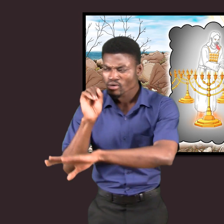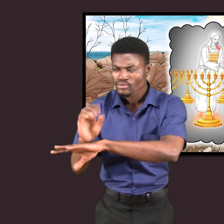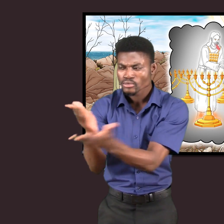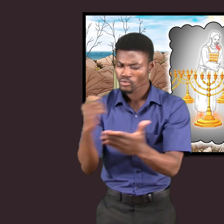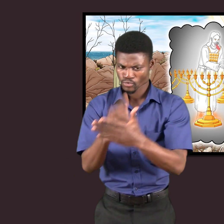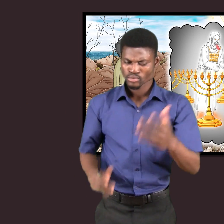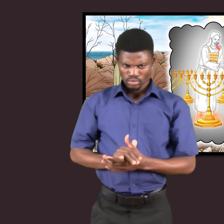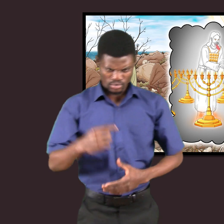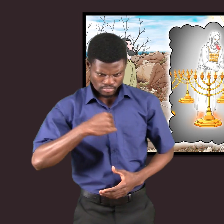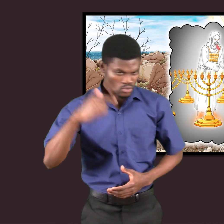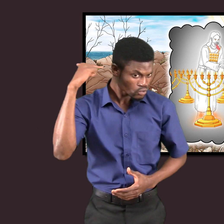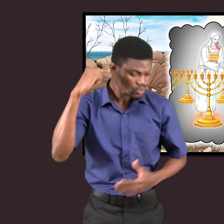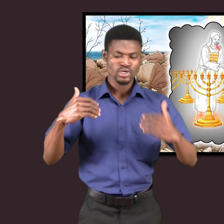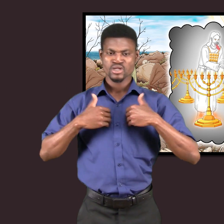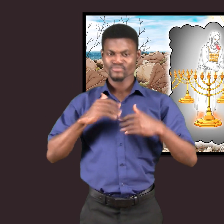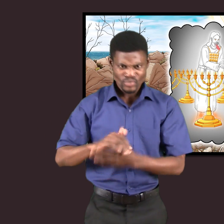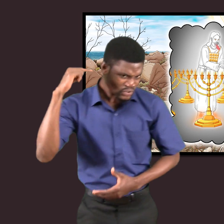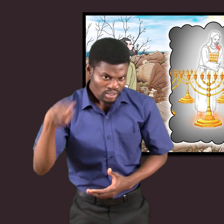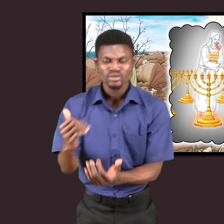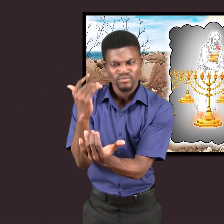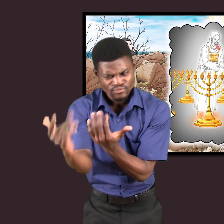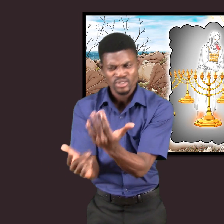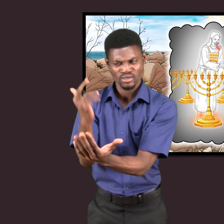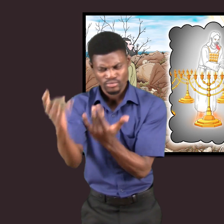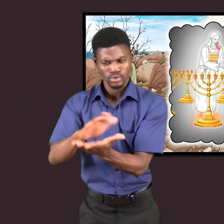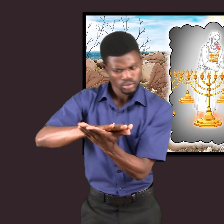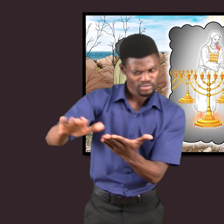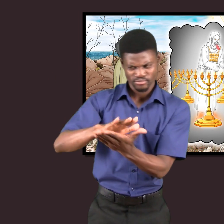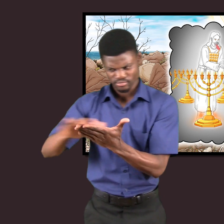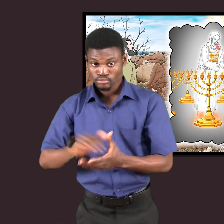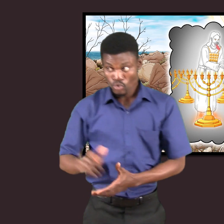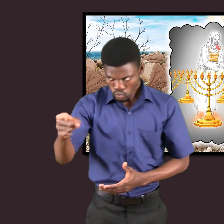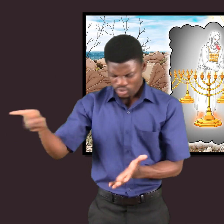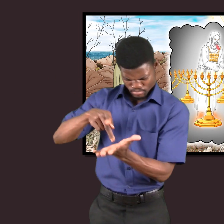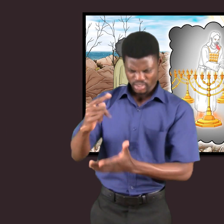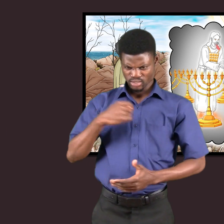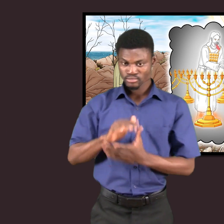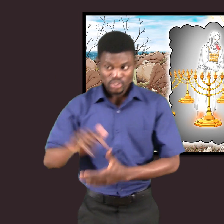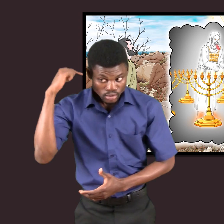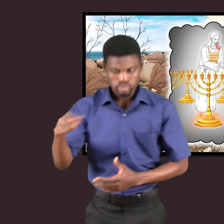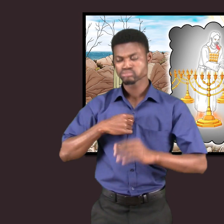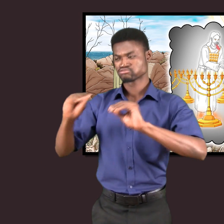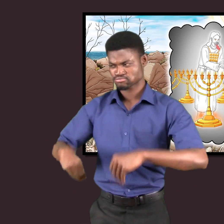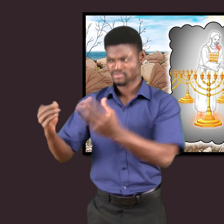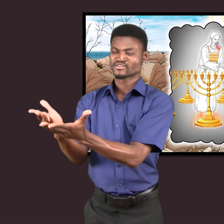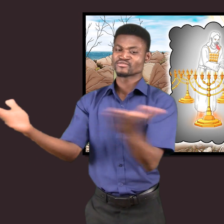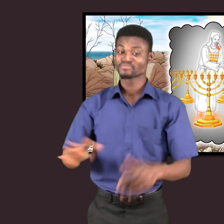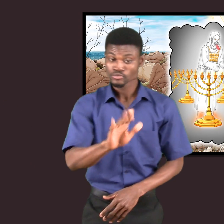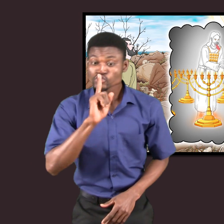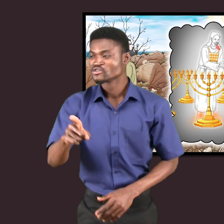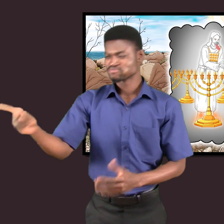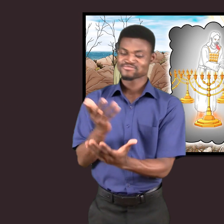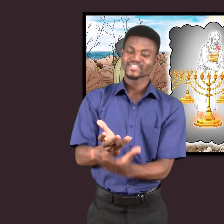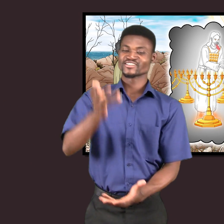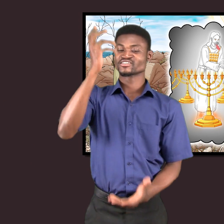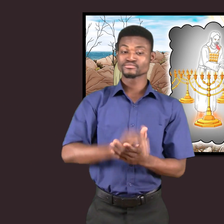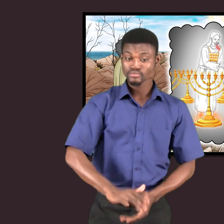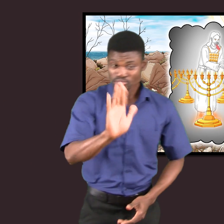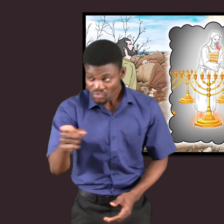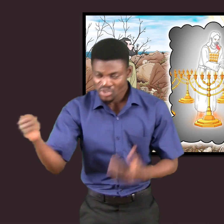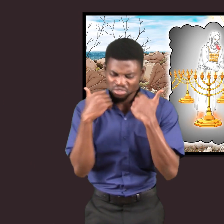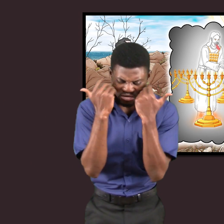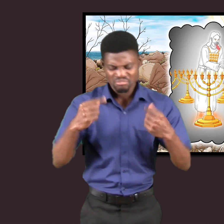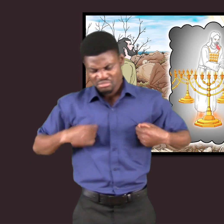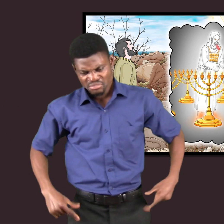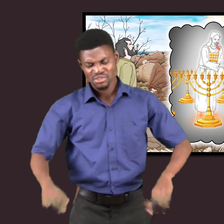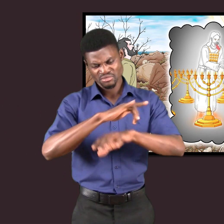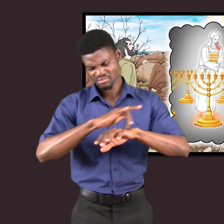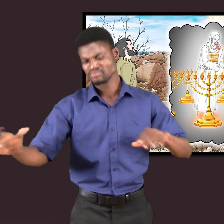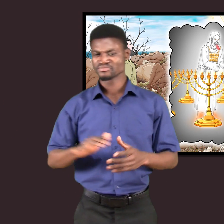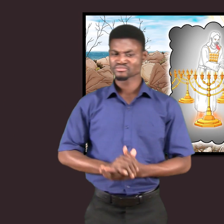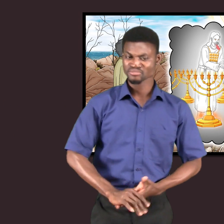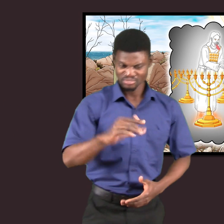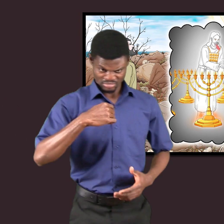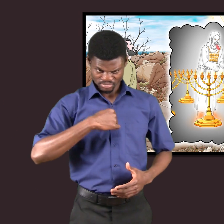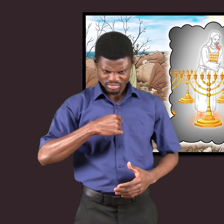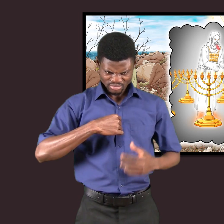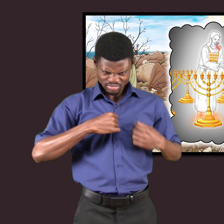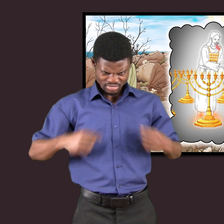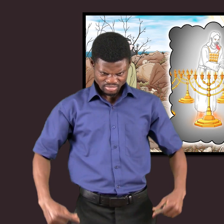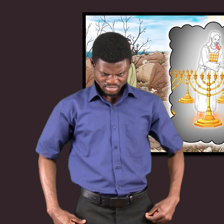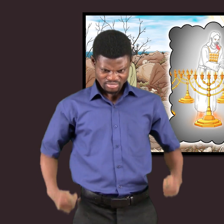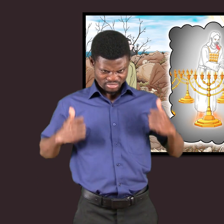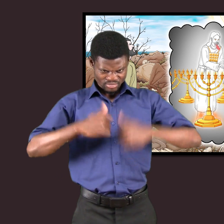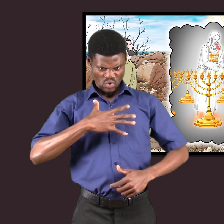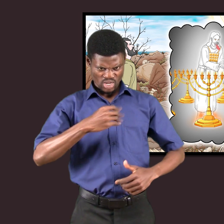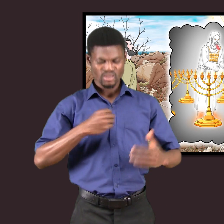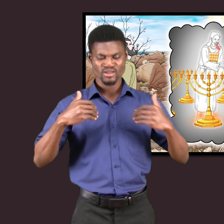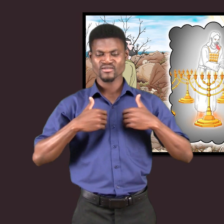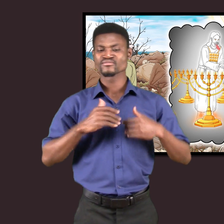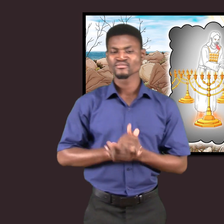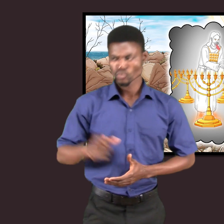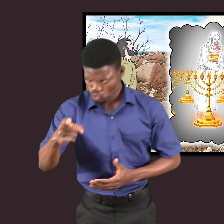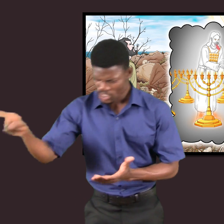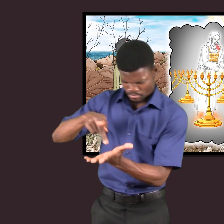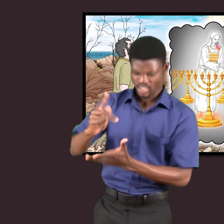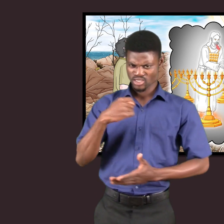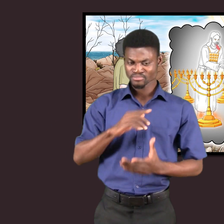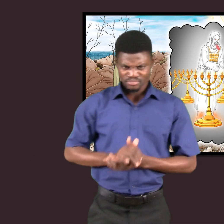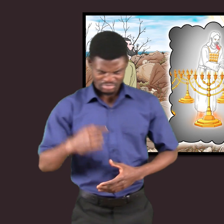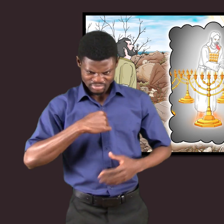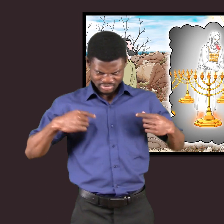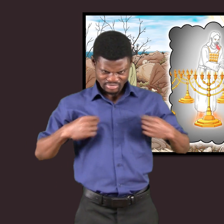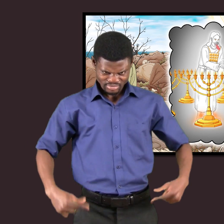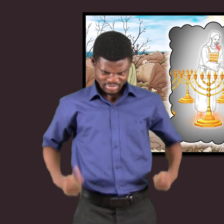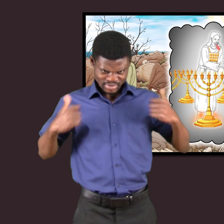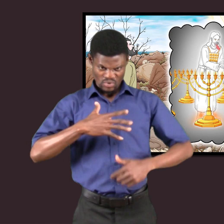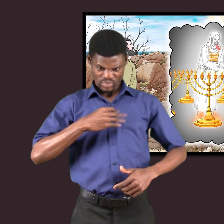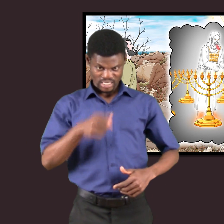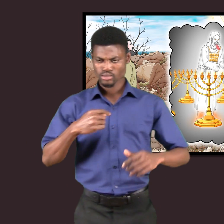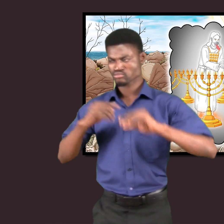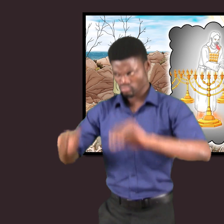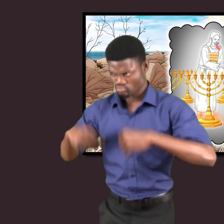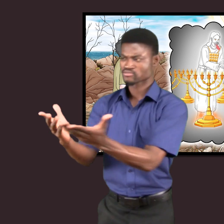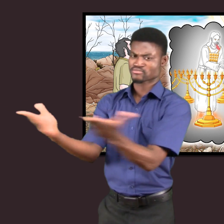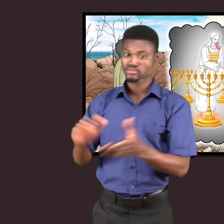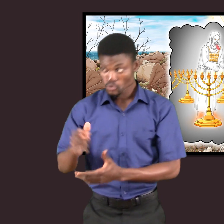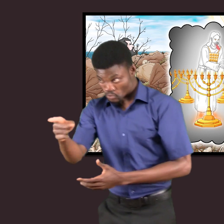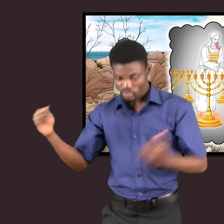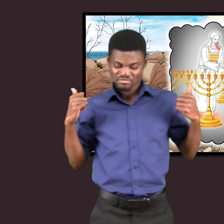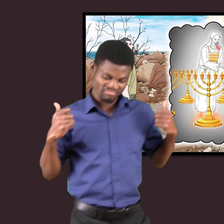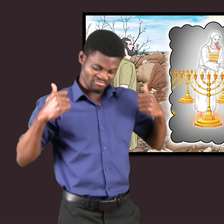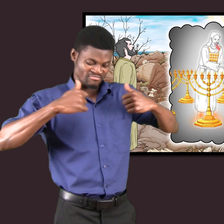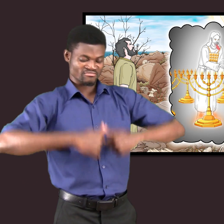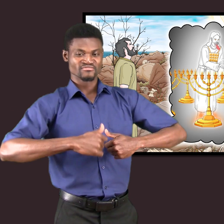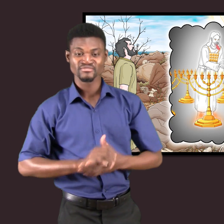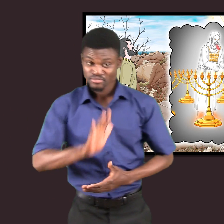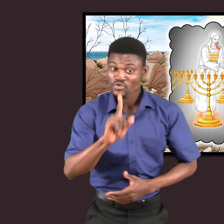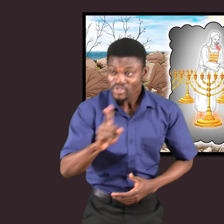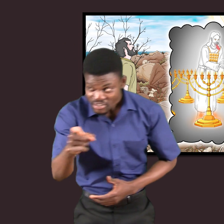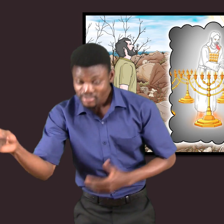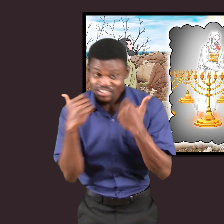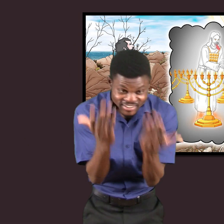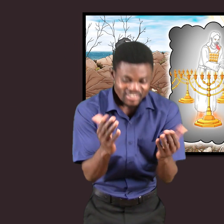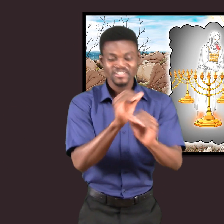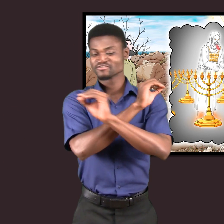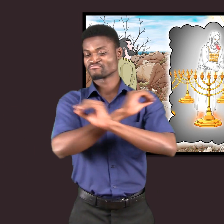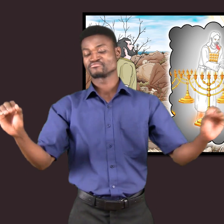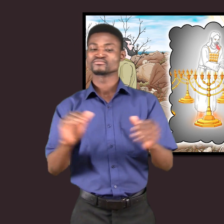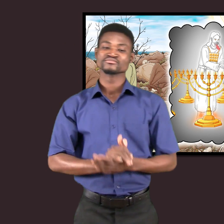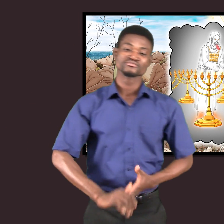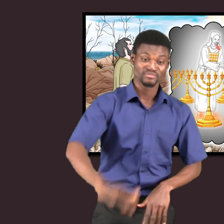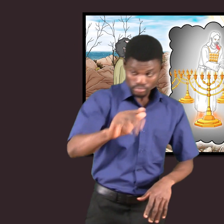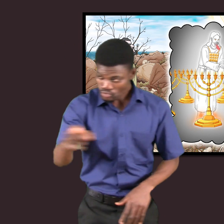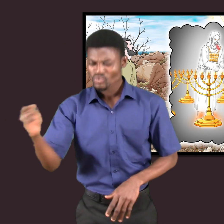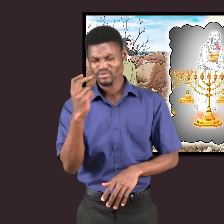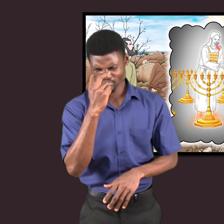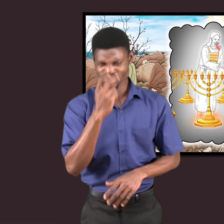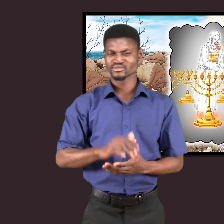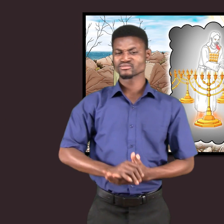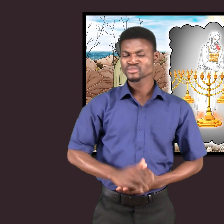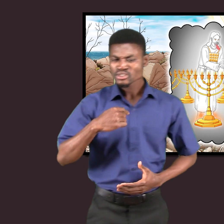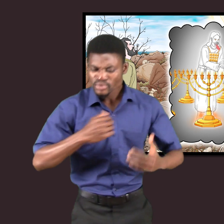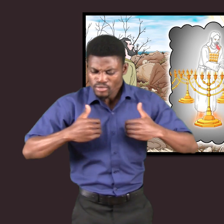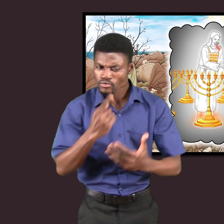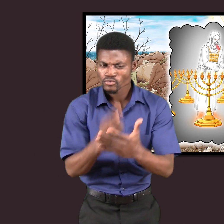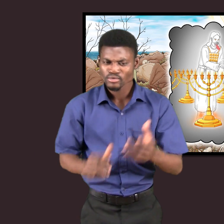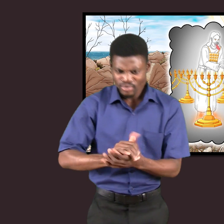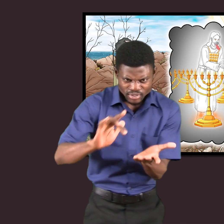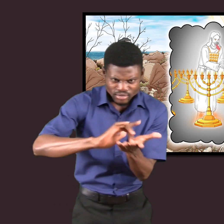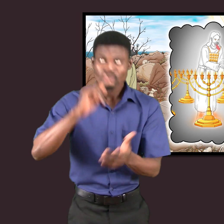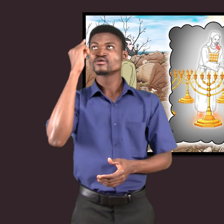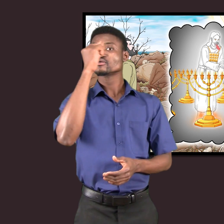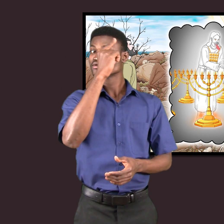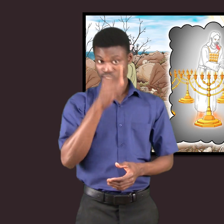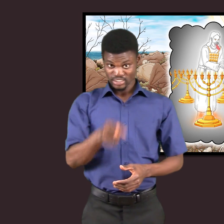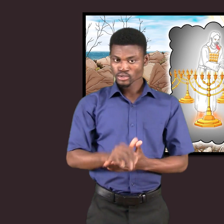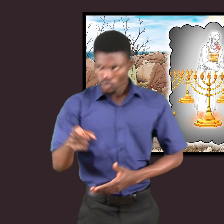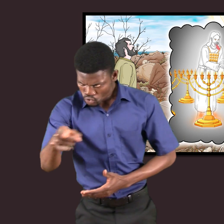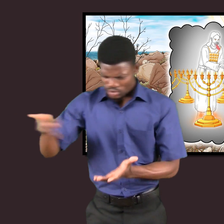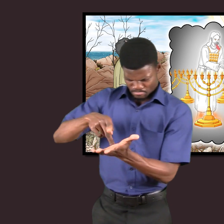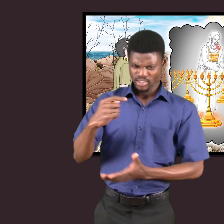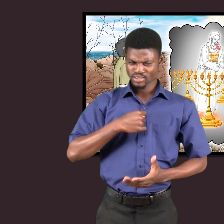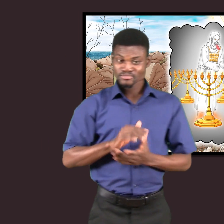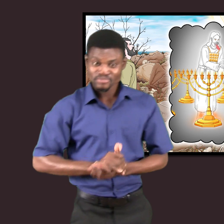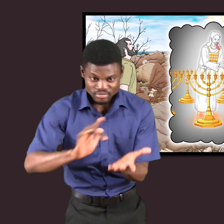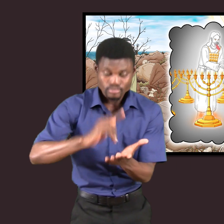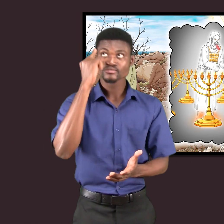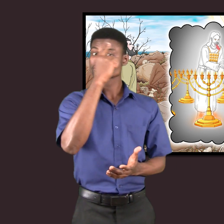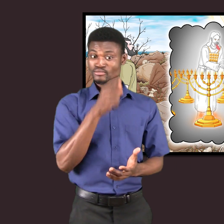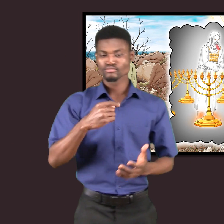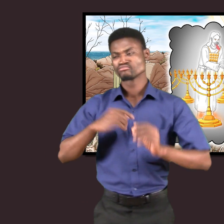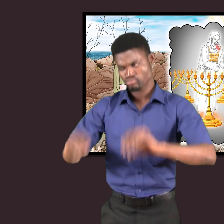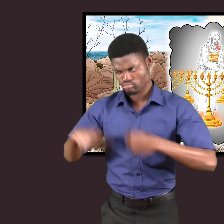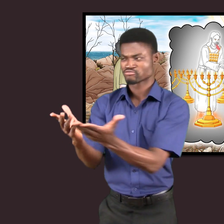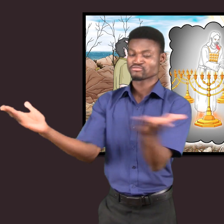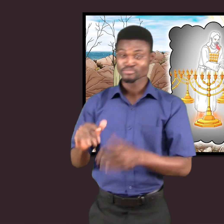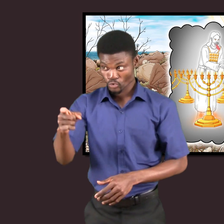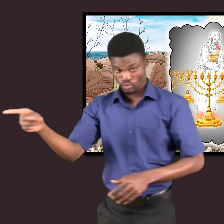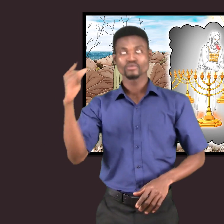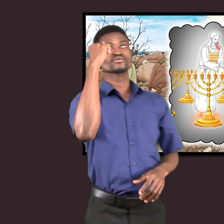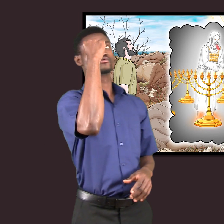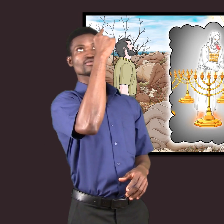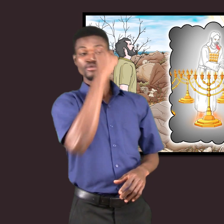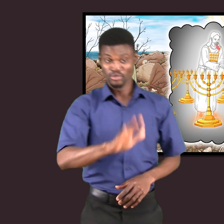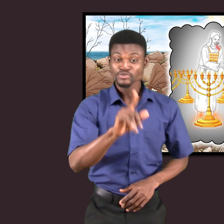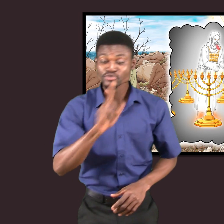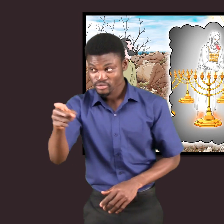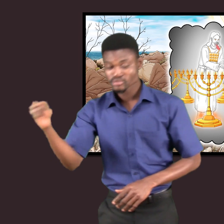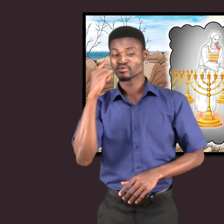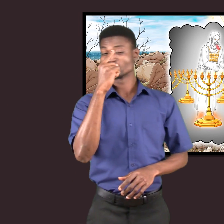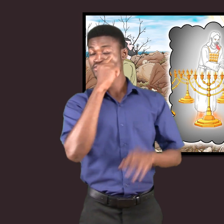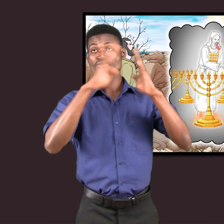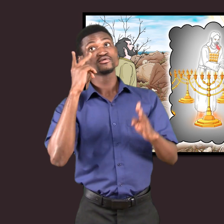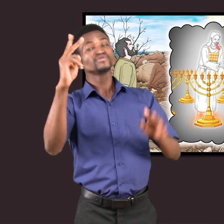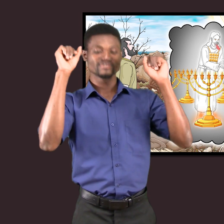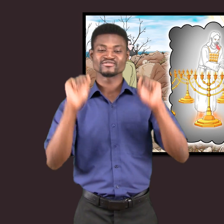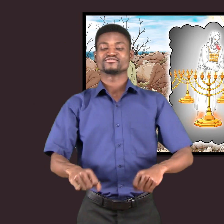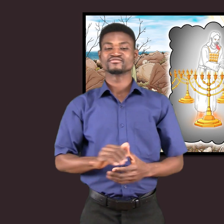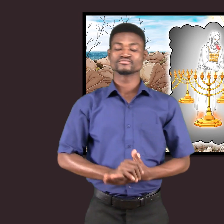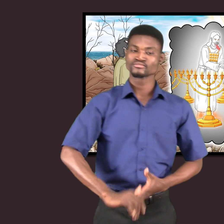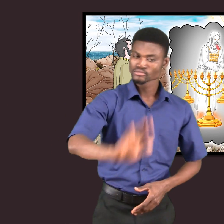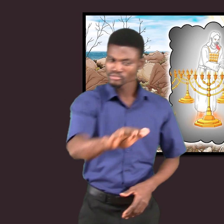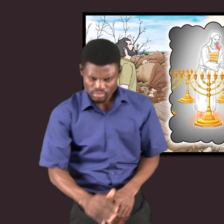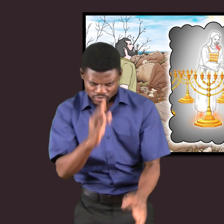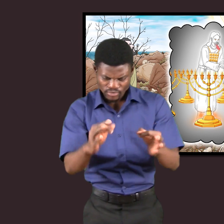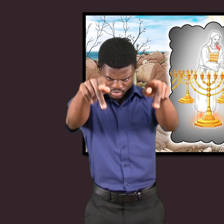I counsel you to buy from Me gold refined by fire so that you may become rich, white garments so that you may be clothed and your shameful nakedness not exposed, and salve to anoint your eyes so that you may see.